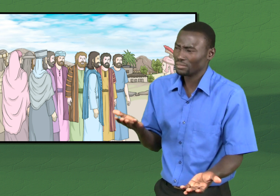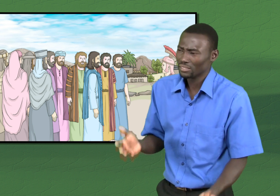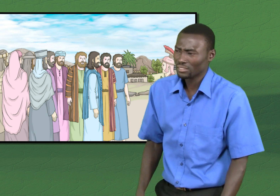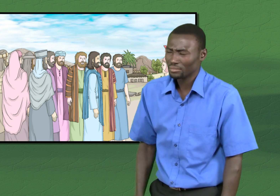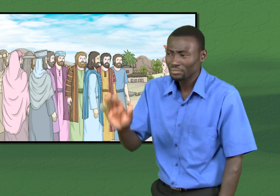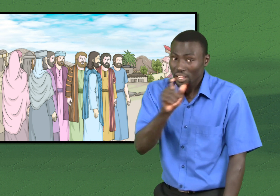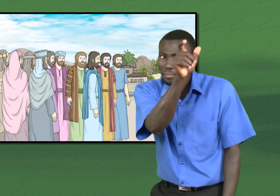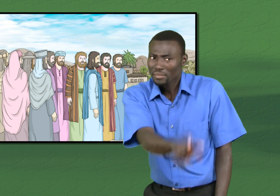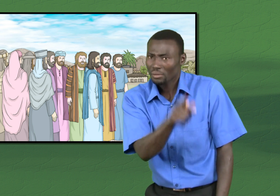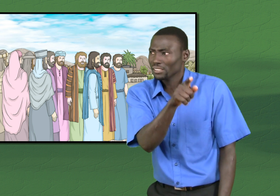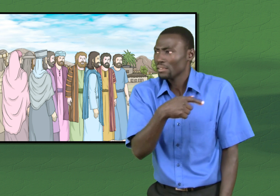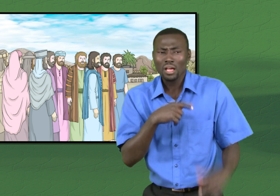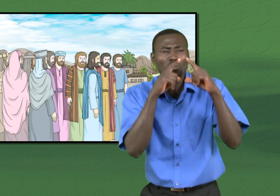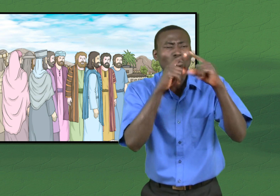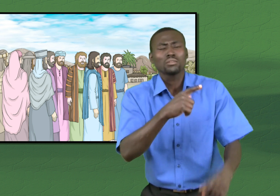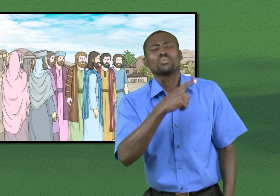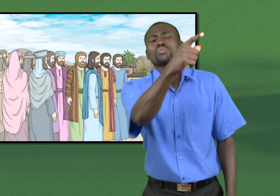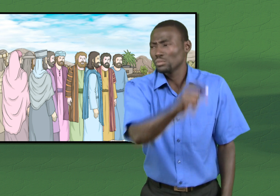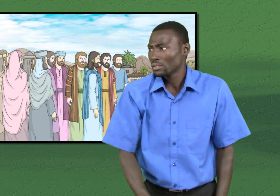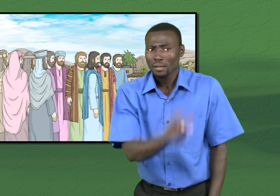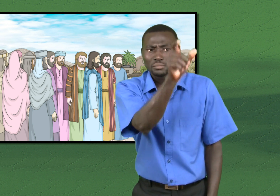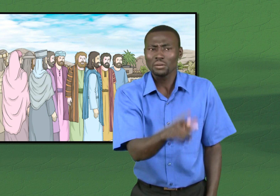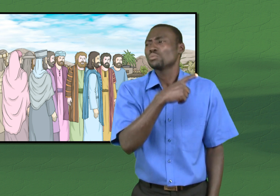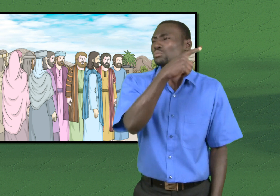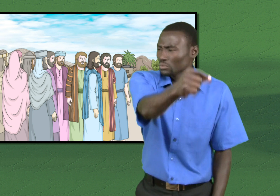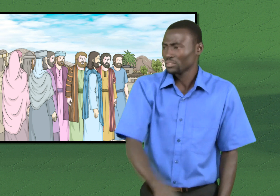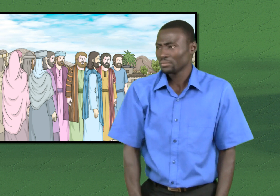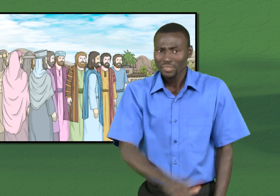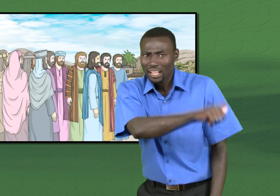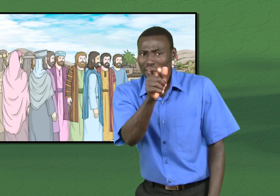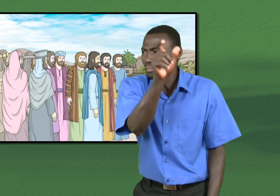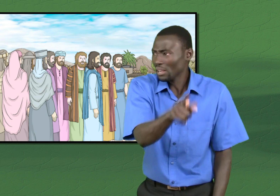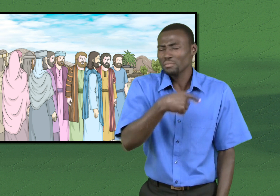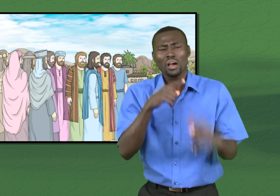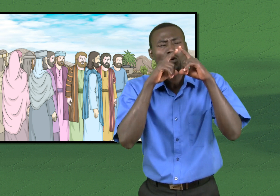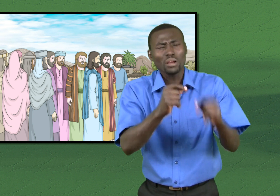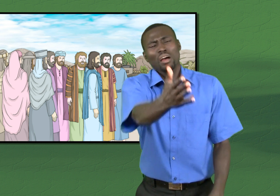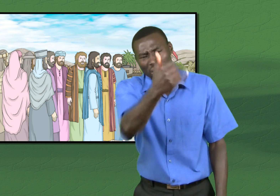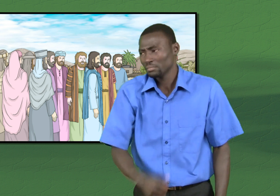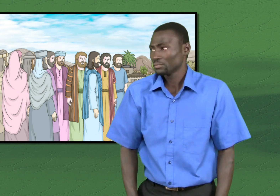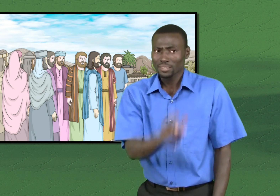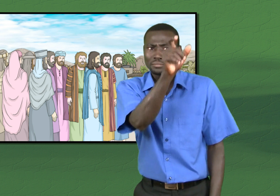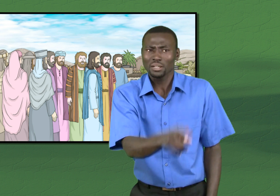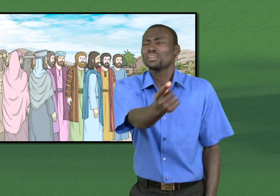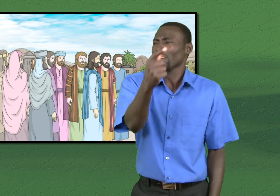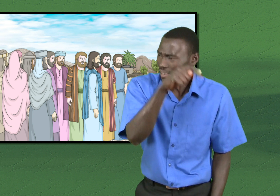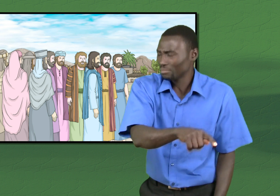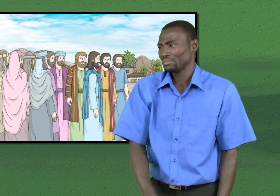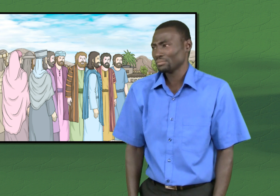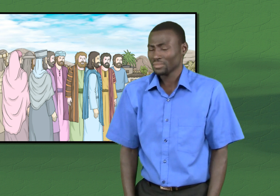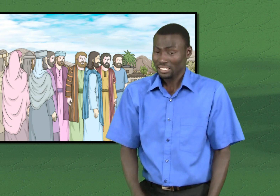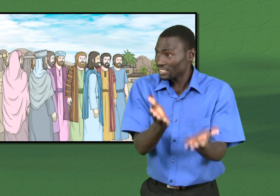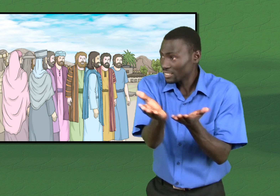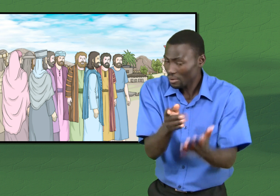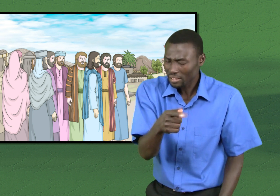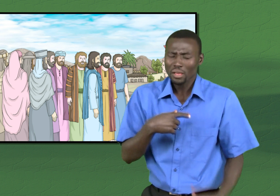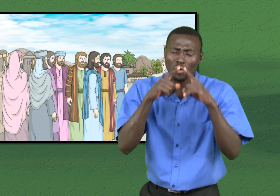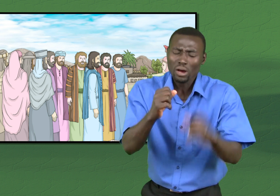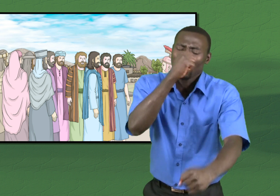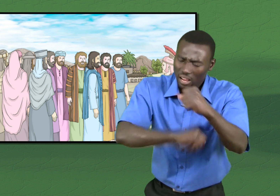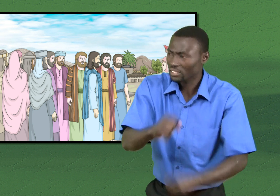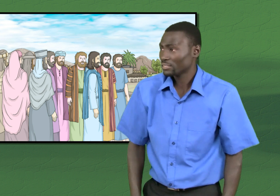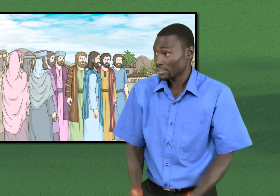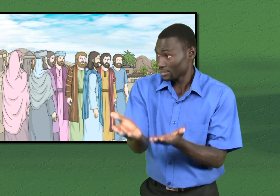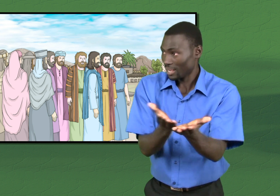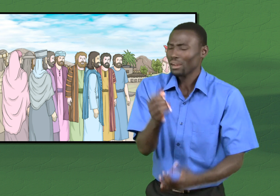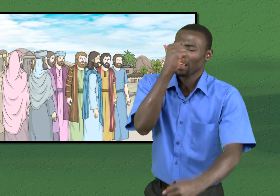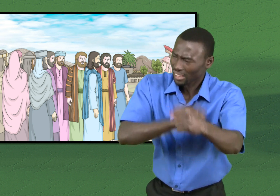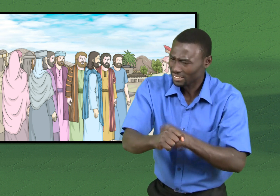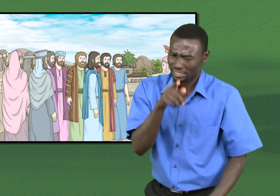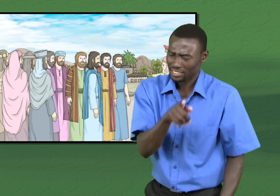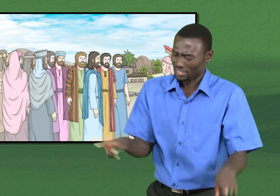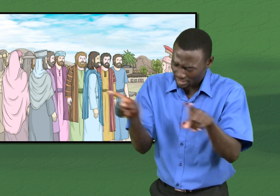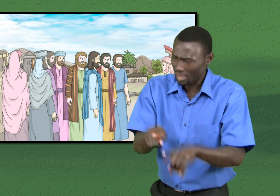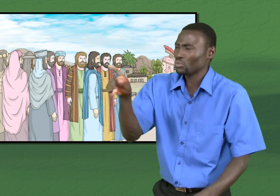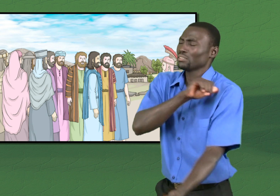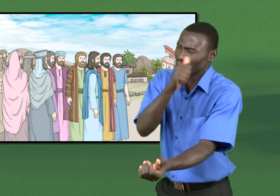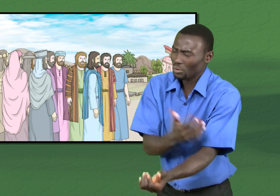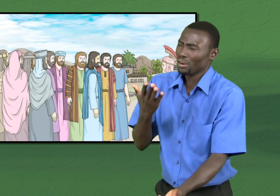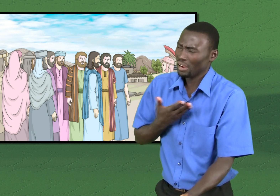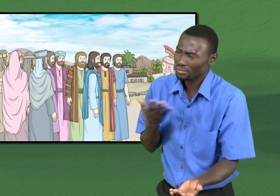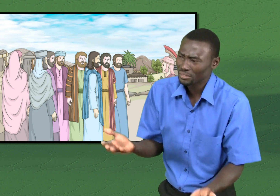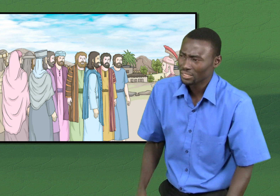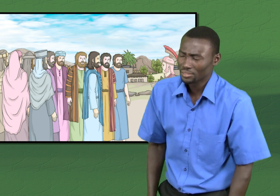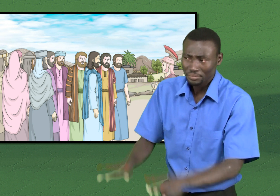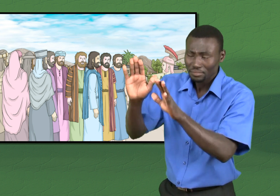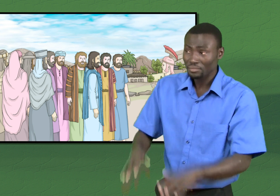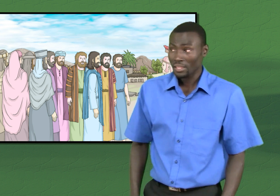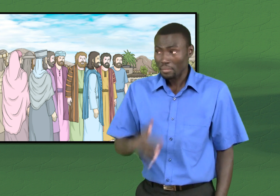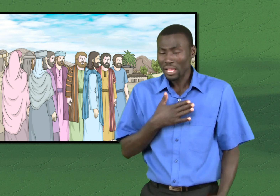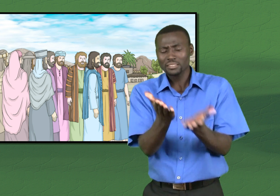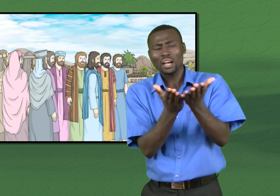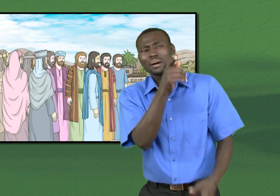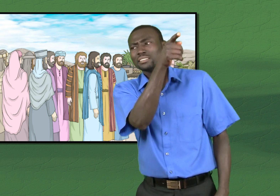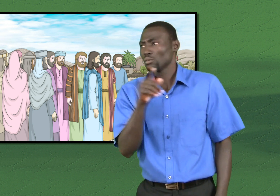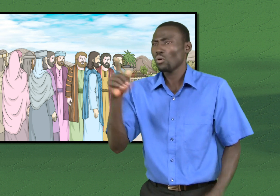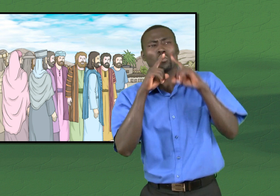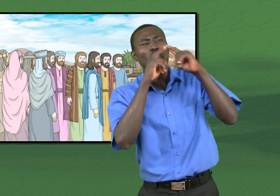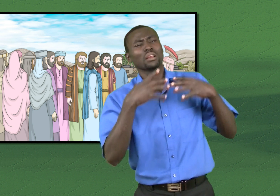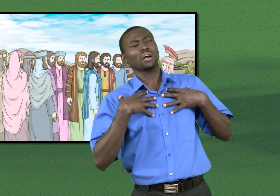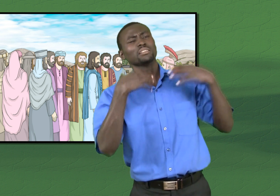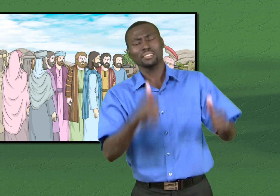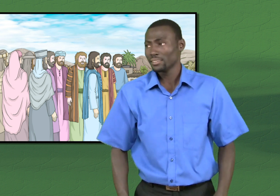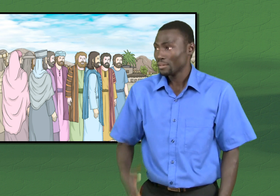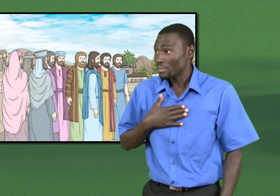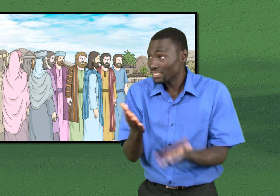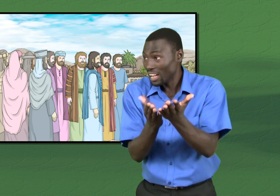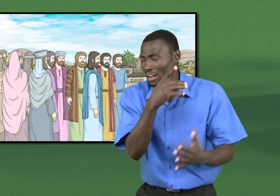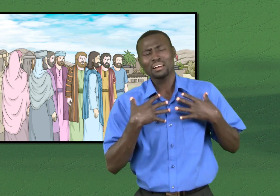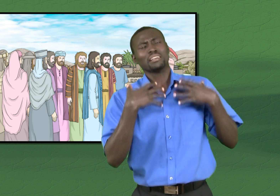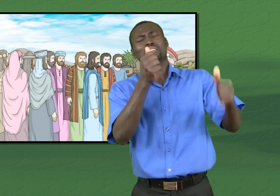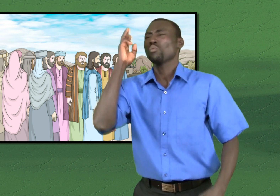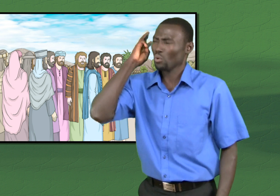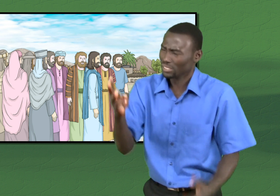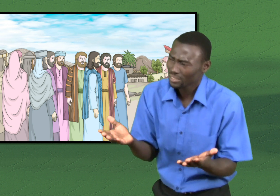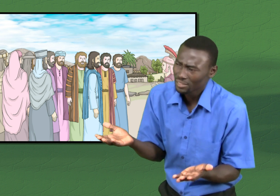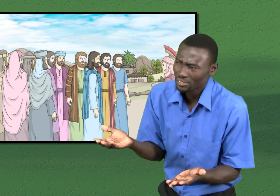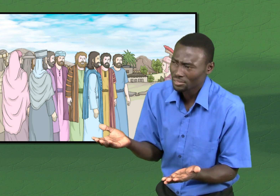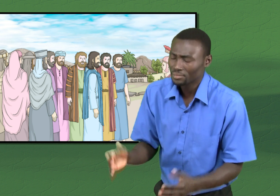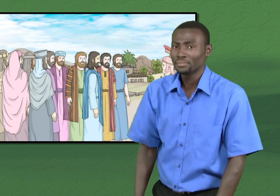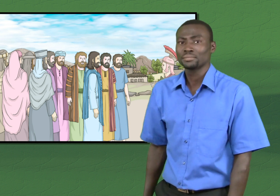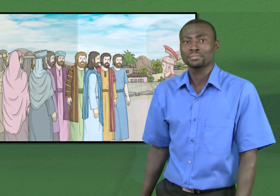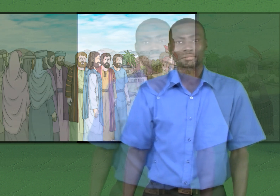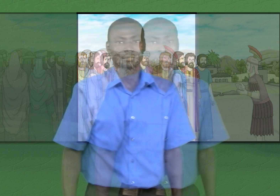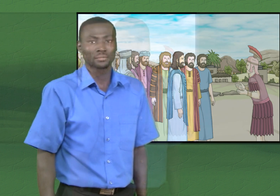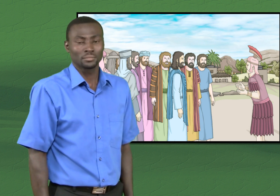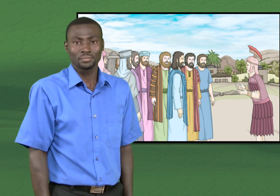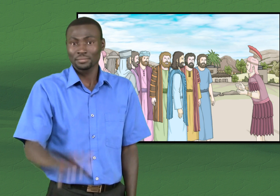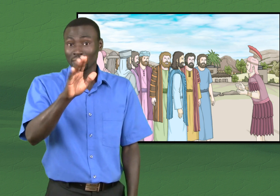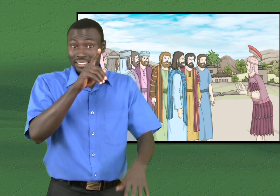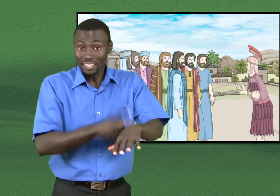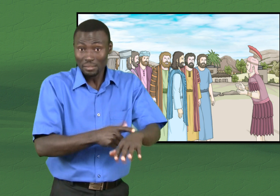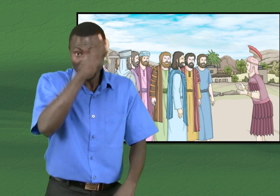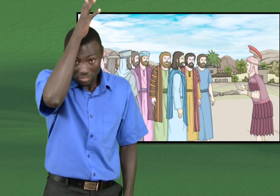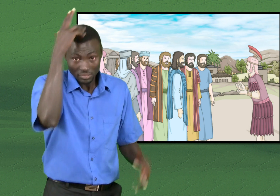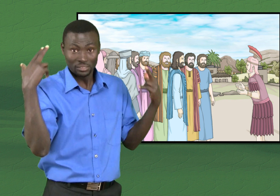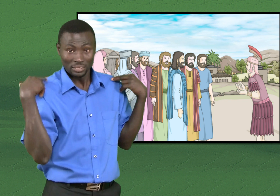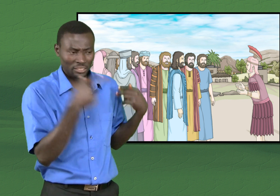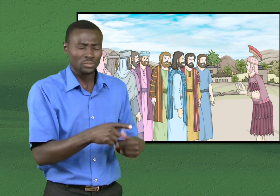and another to come, and he comes. I tell my servant to do something, and he does it.”